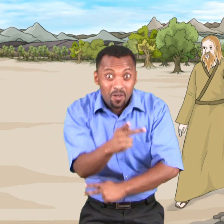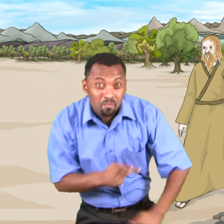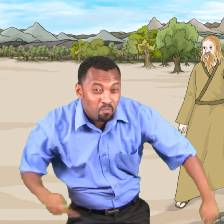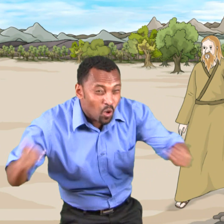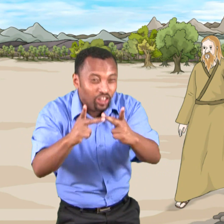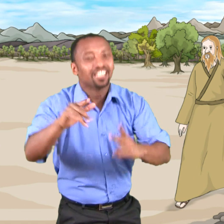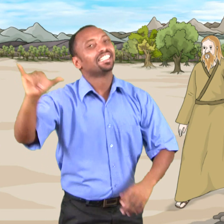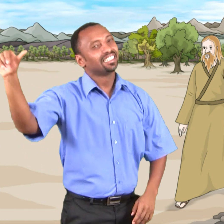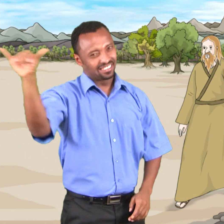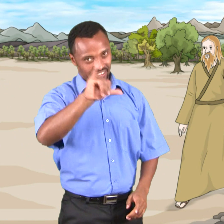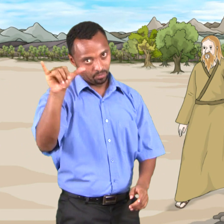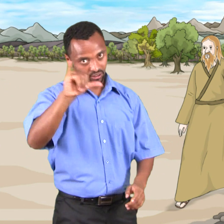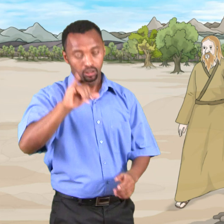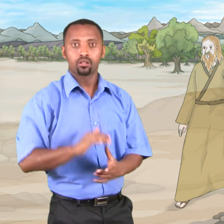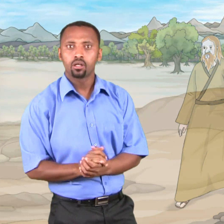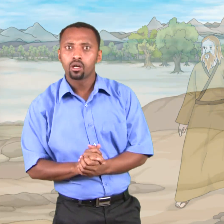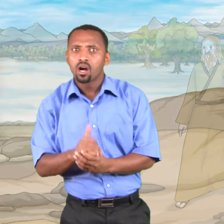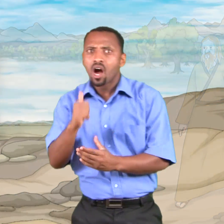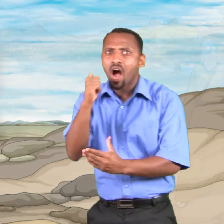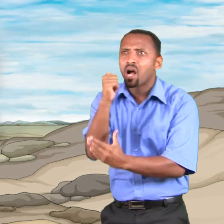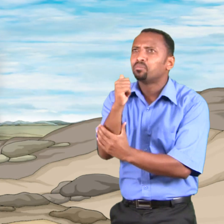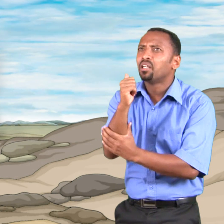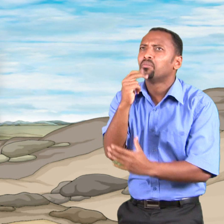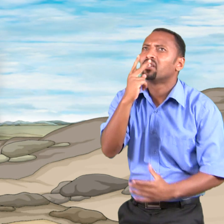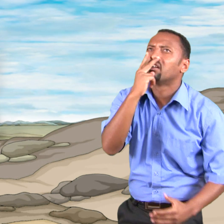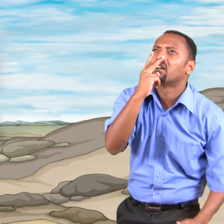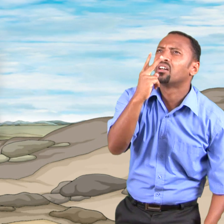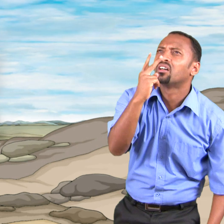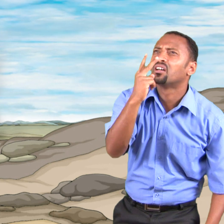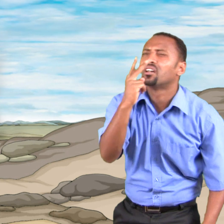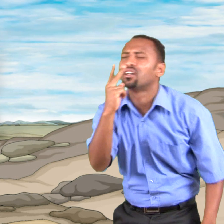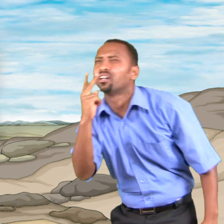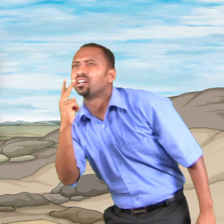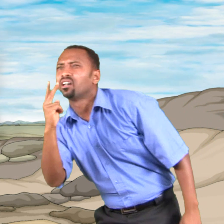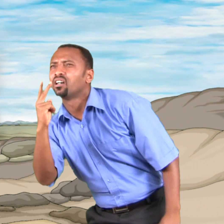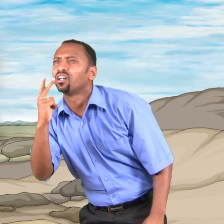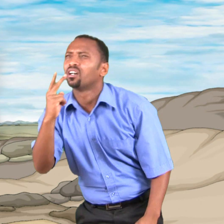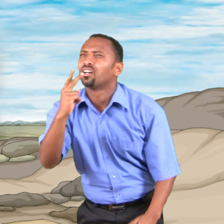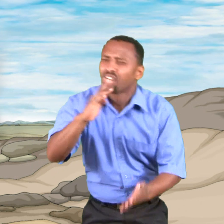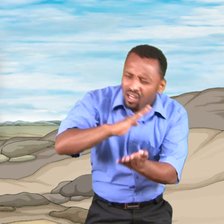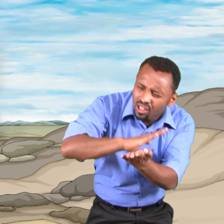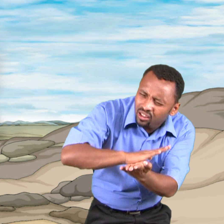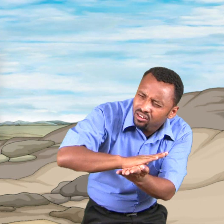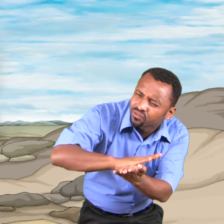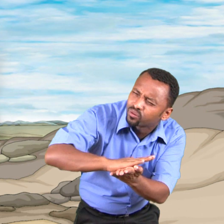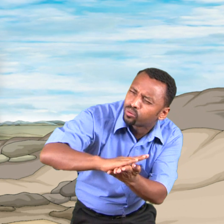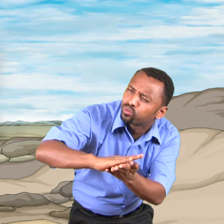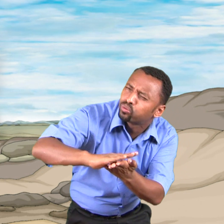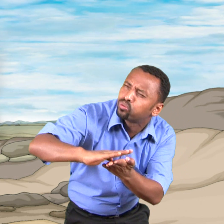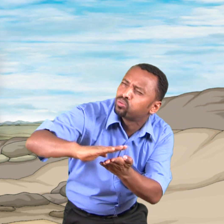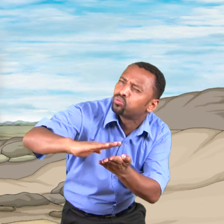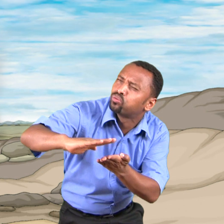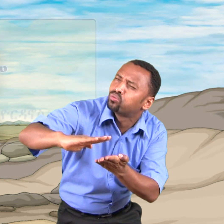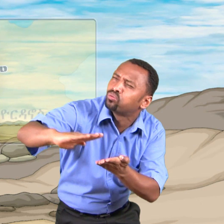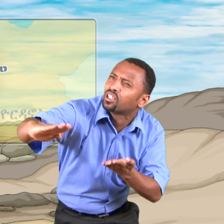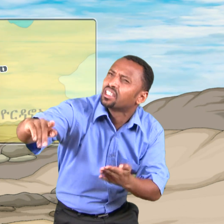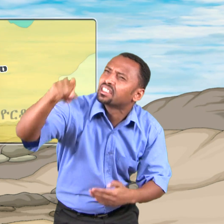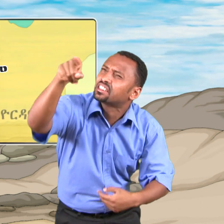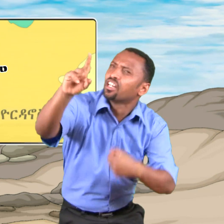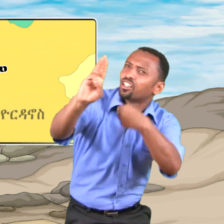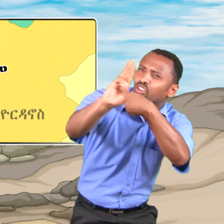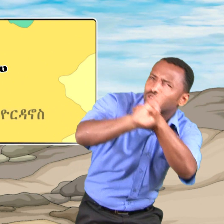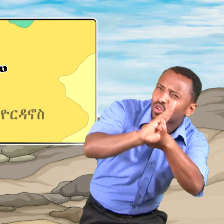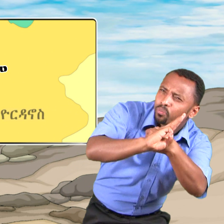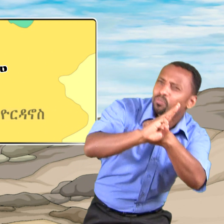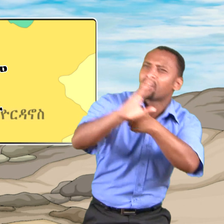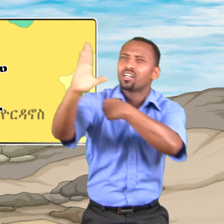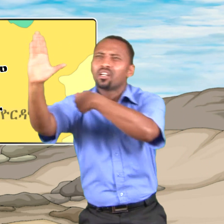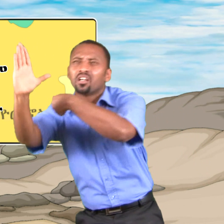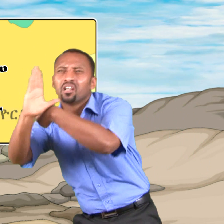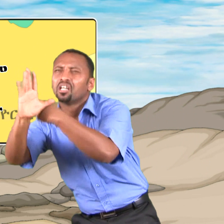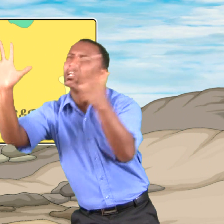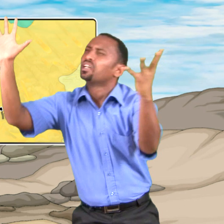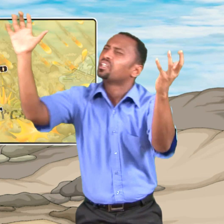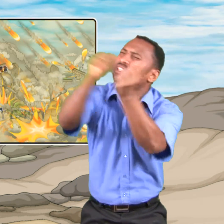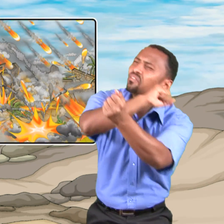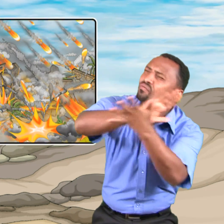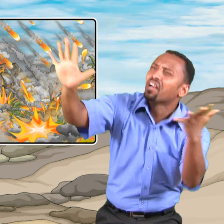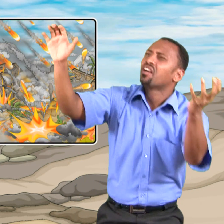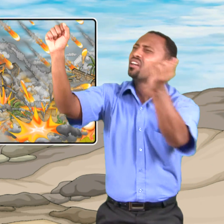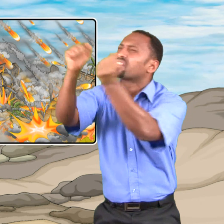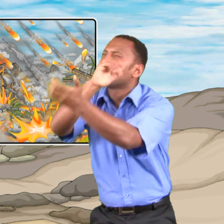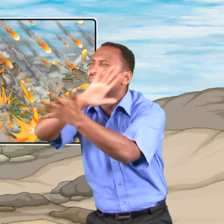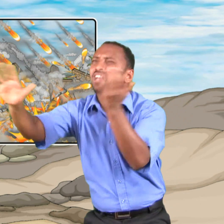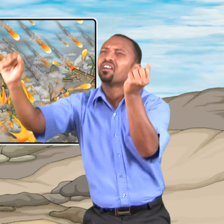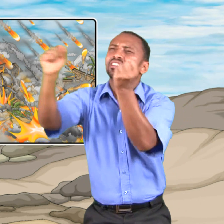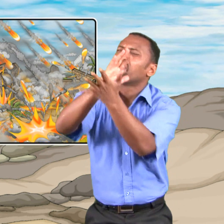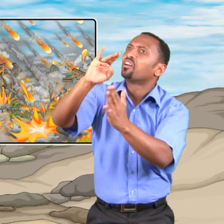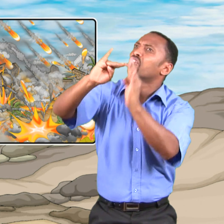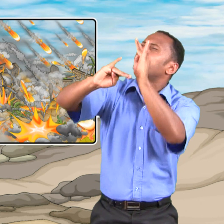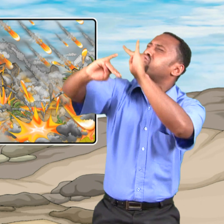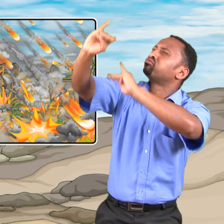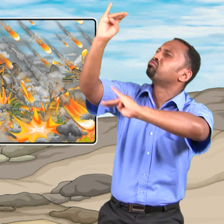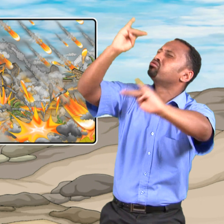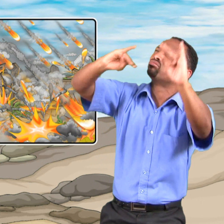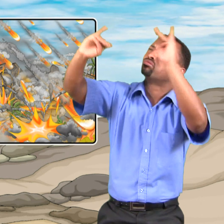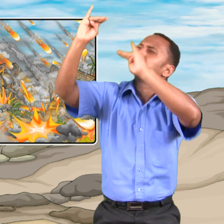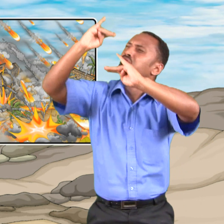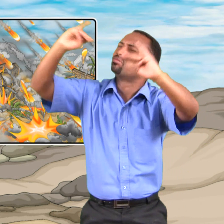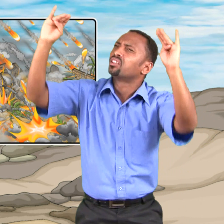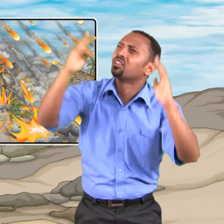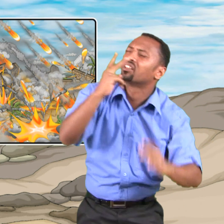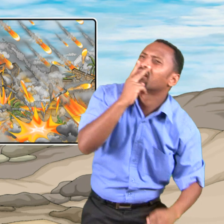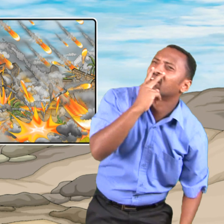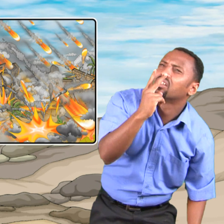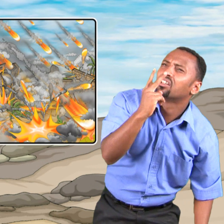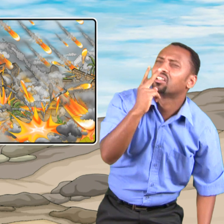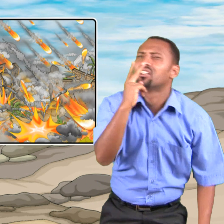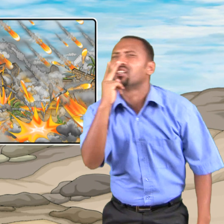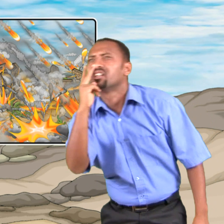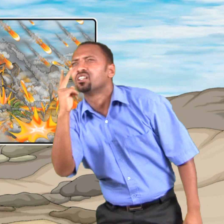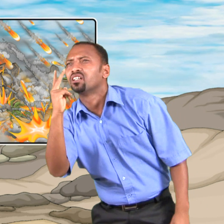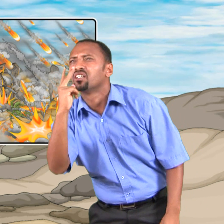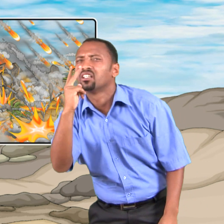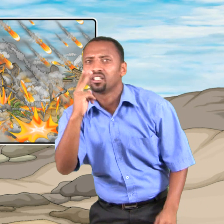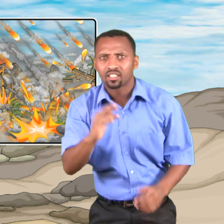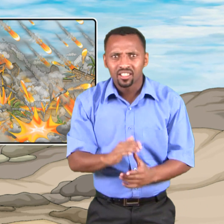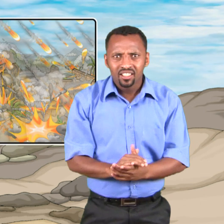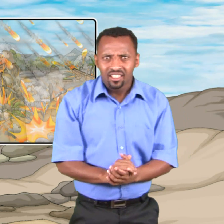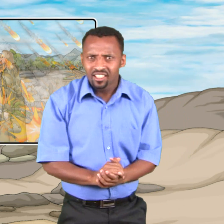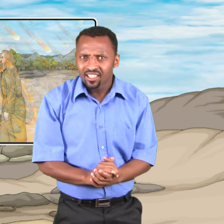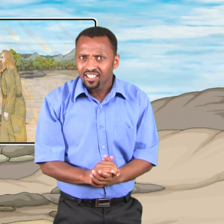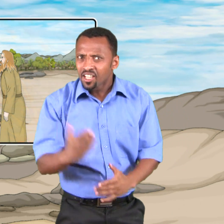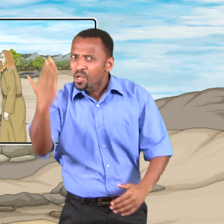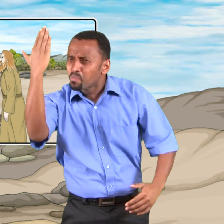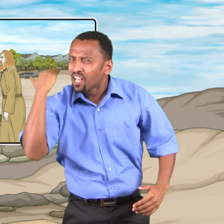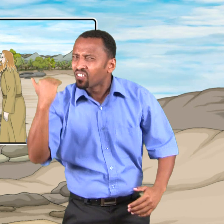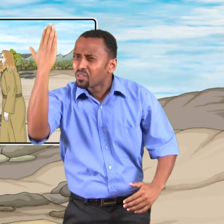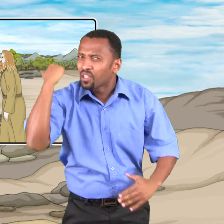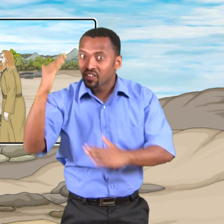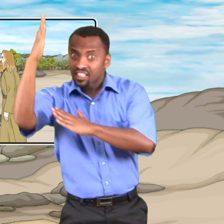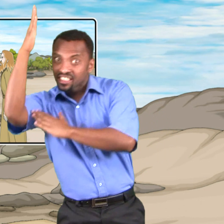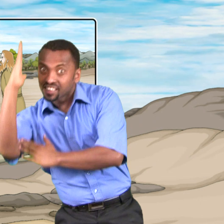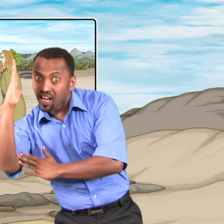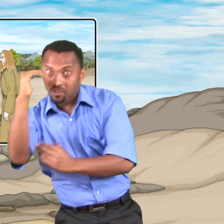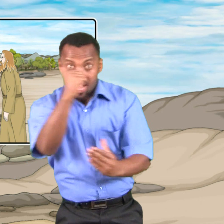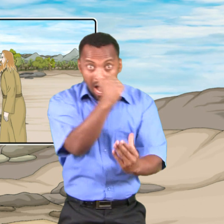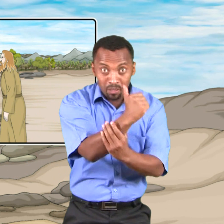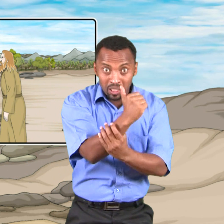He looked down toward Sodom and Gomorrah and all the land of the plain, and he saw the smoke rising from the land like smoke from a furnace.